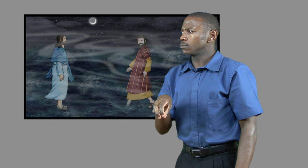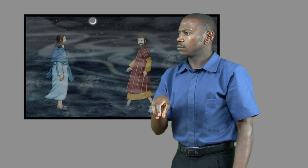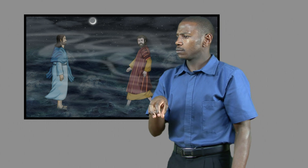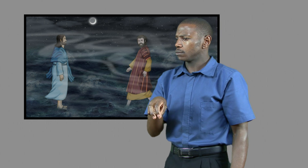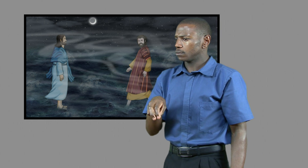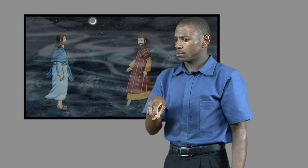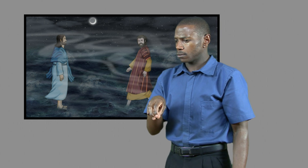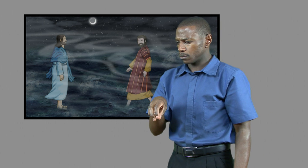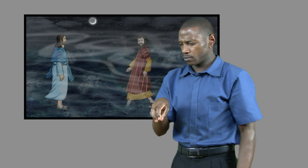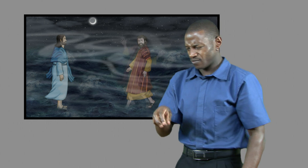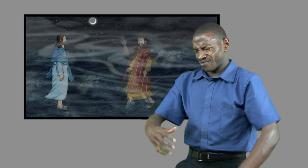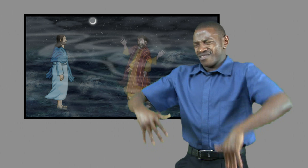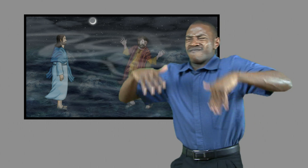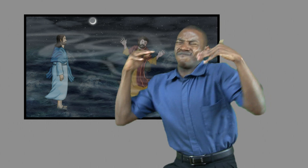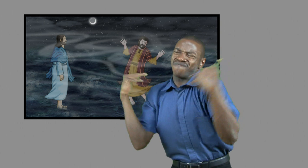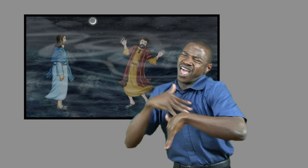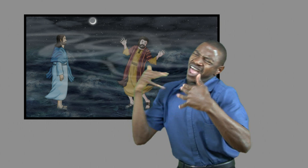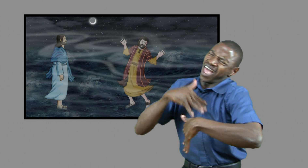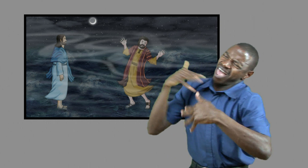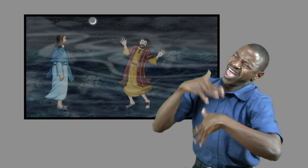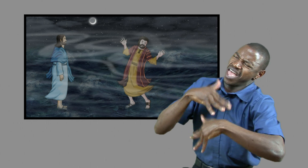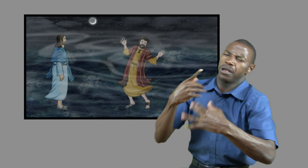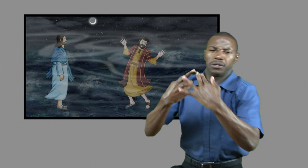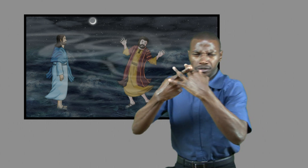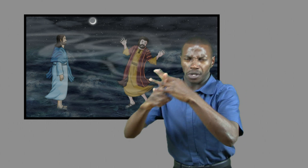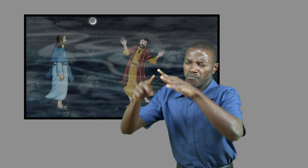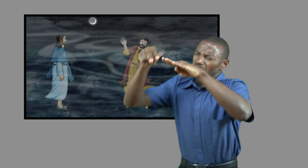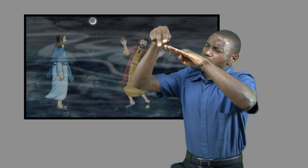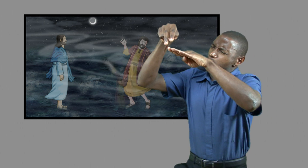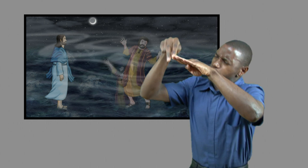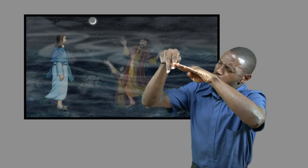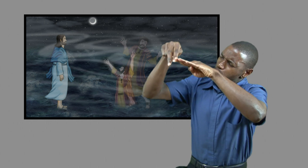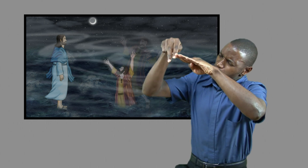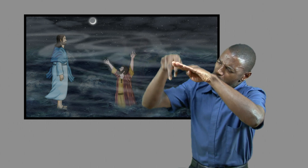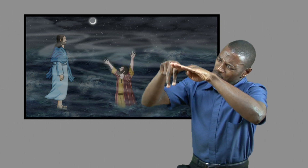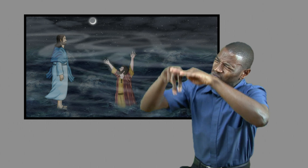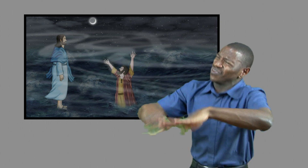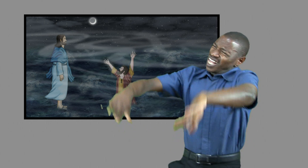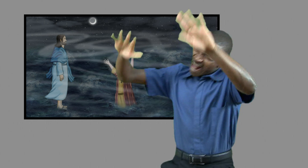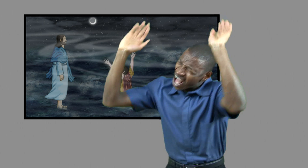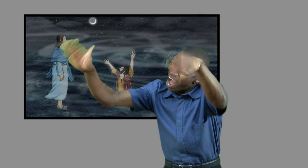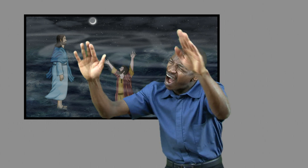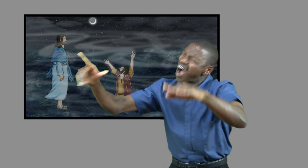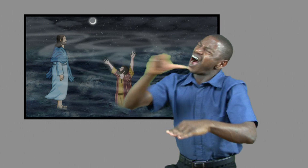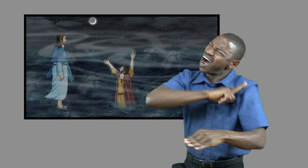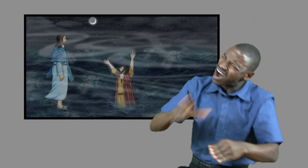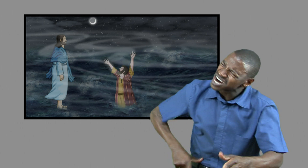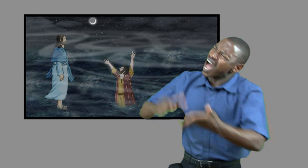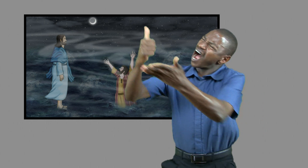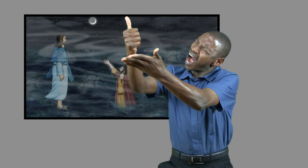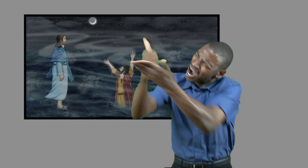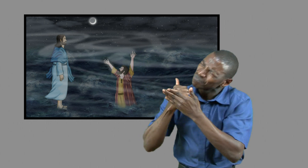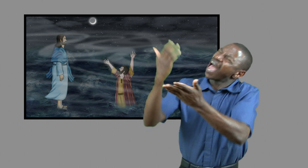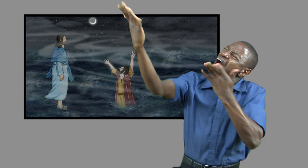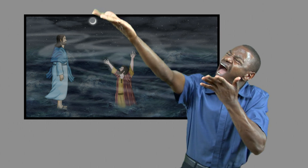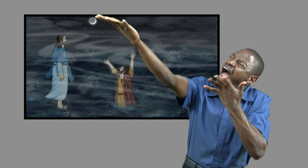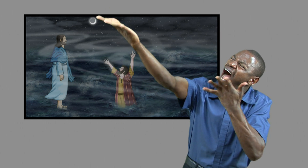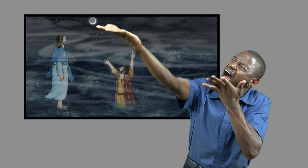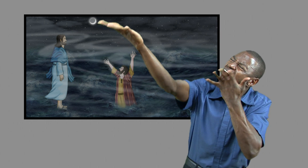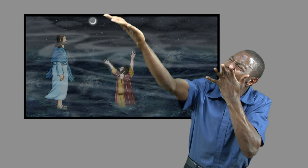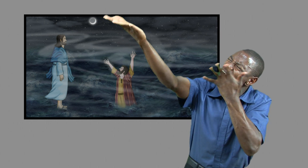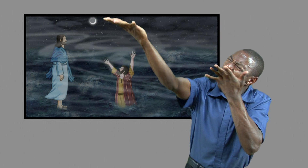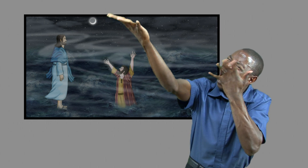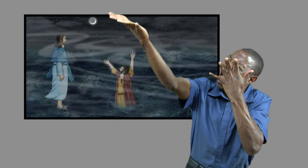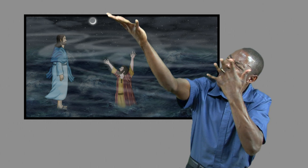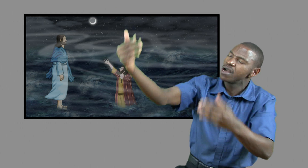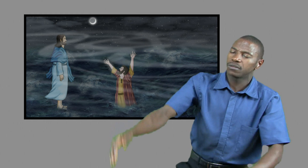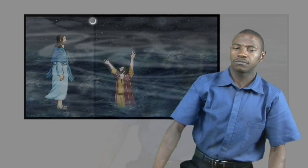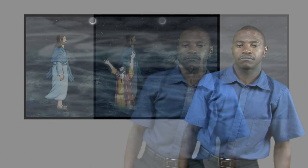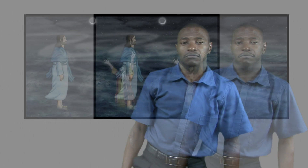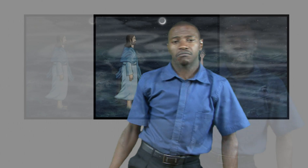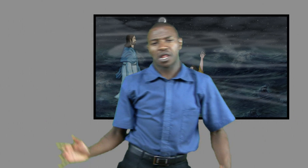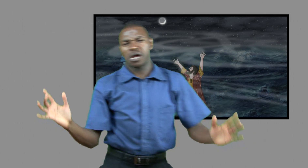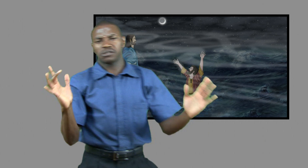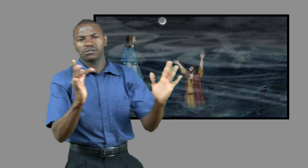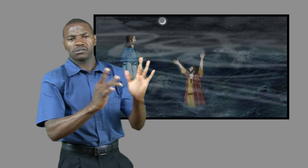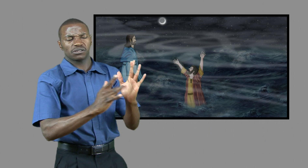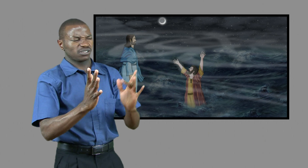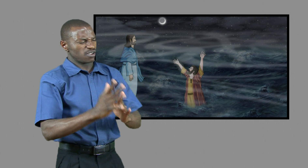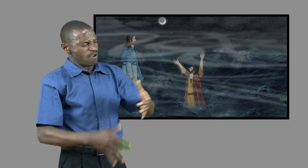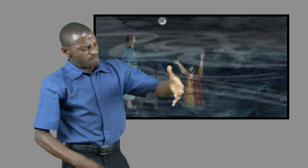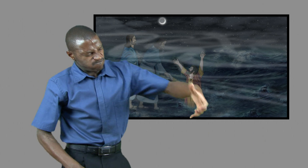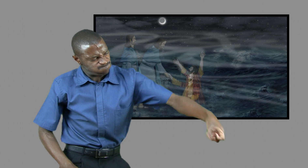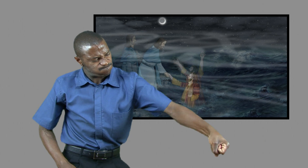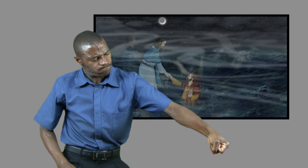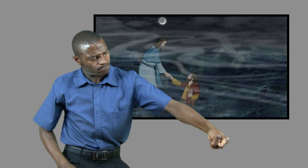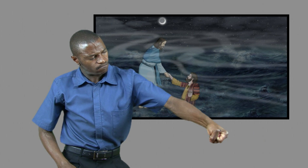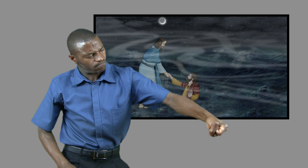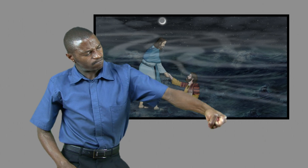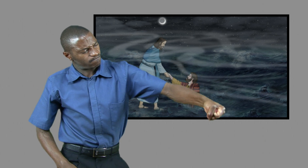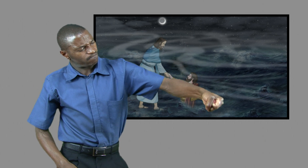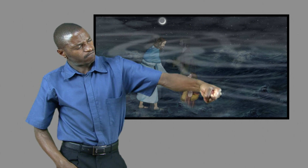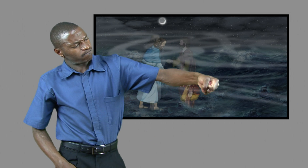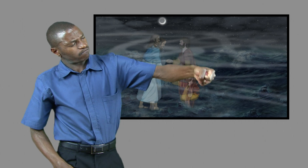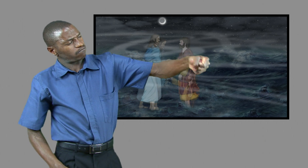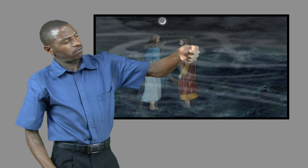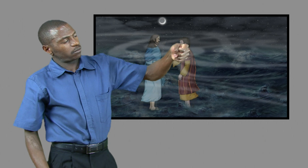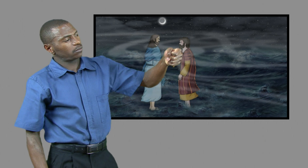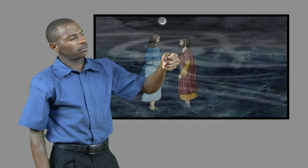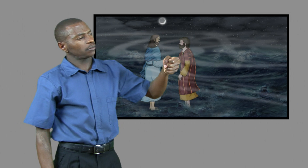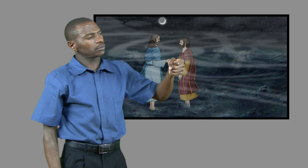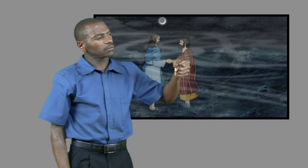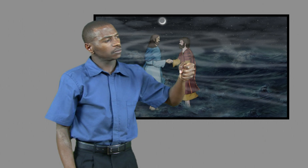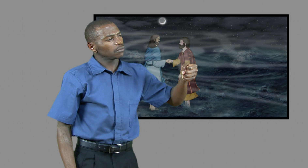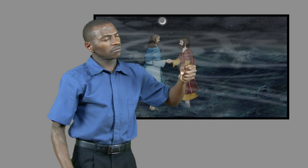But when he saw the strength of the wind, he was afraid, and beginning to sink, cried out, “Lord, save me!”